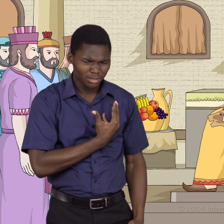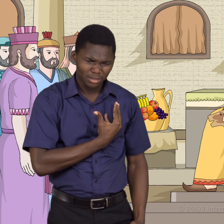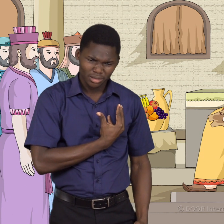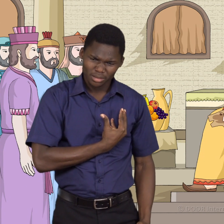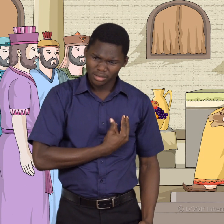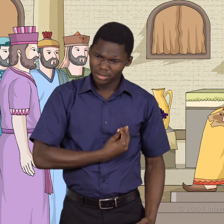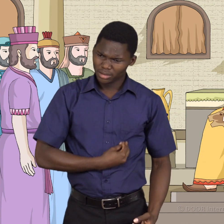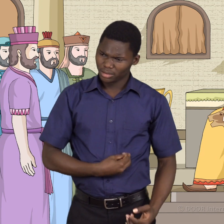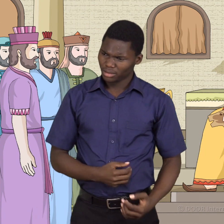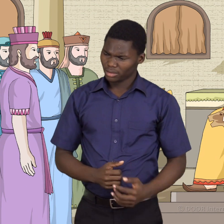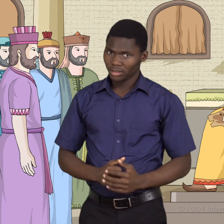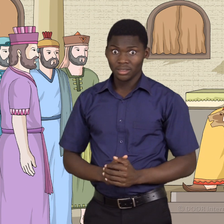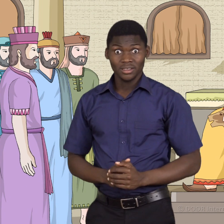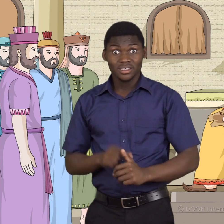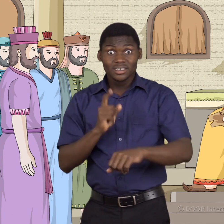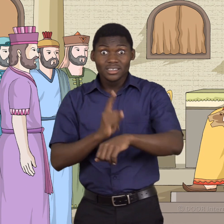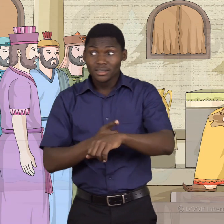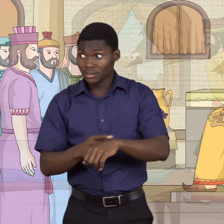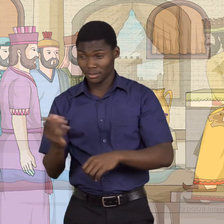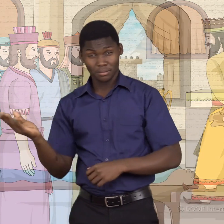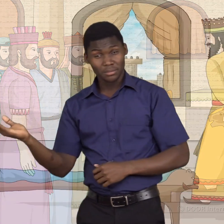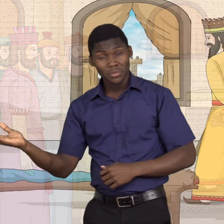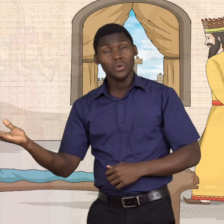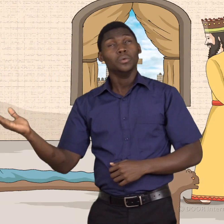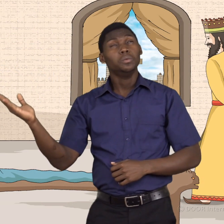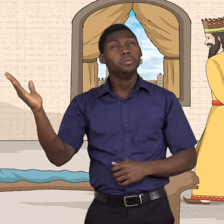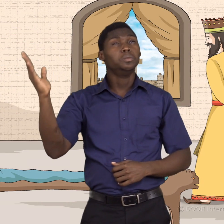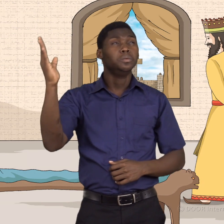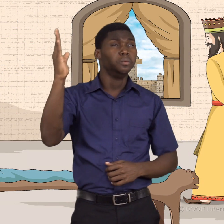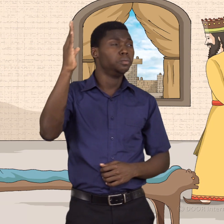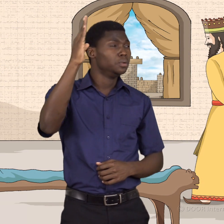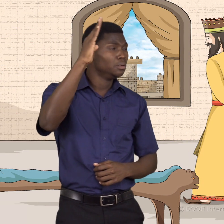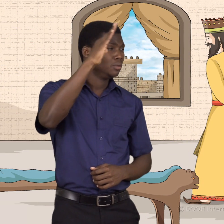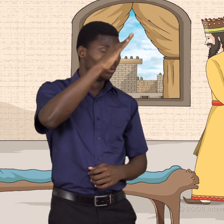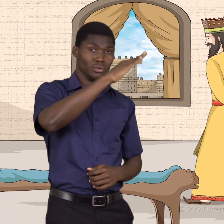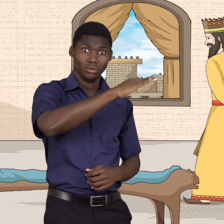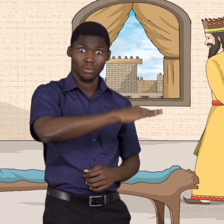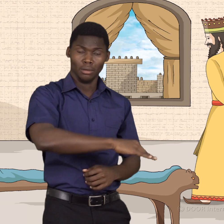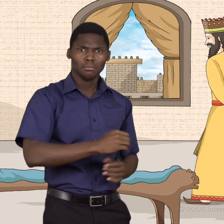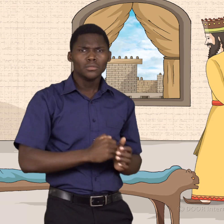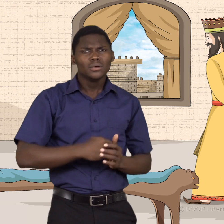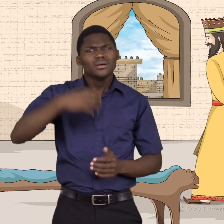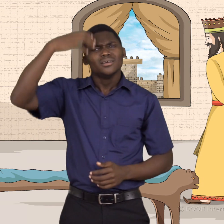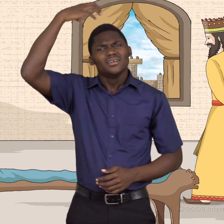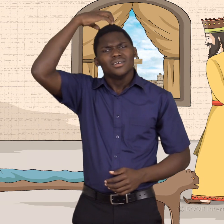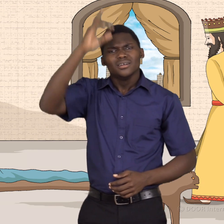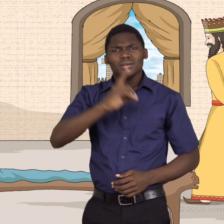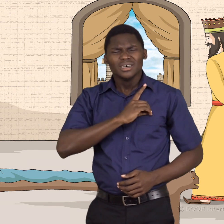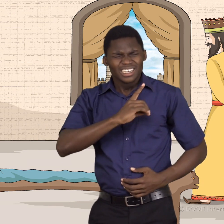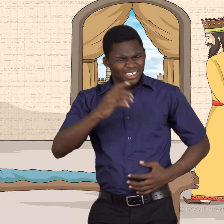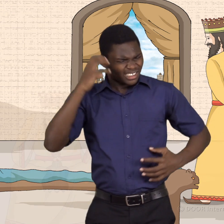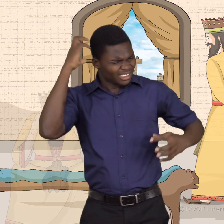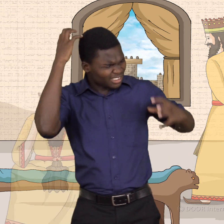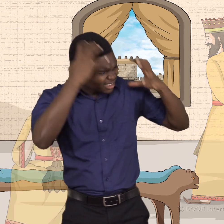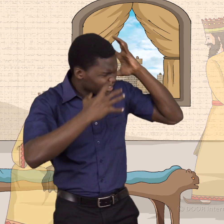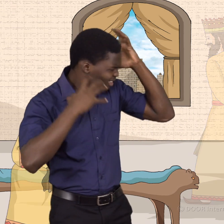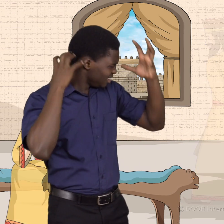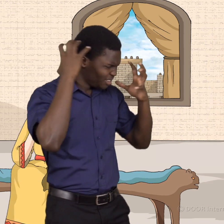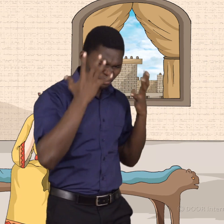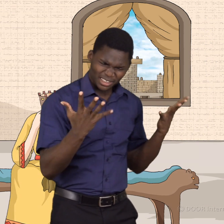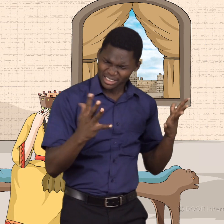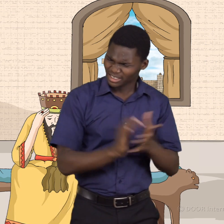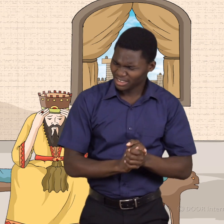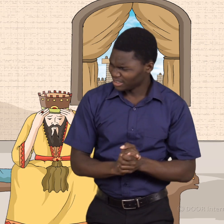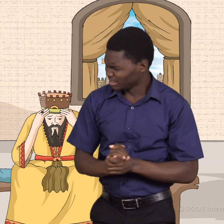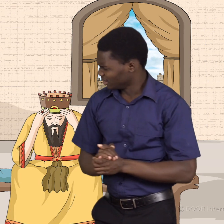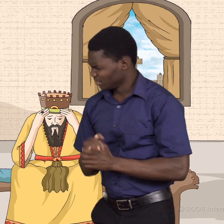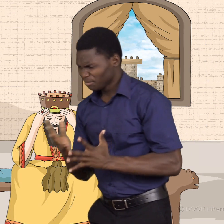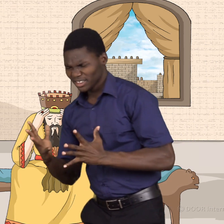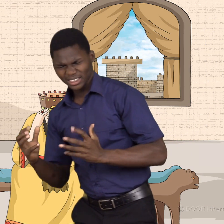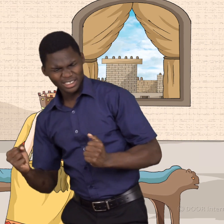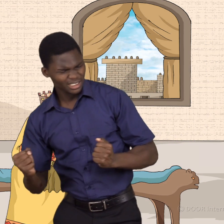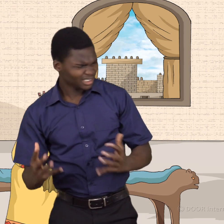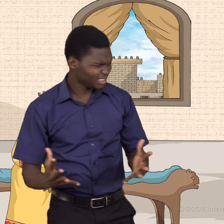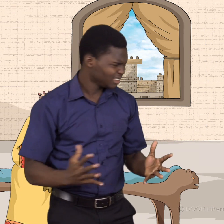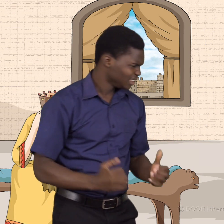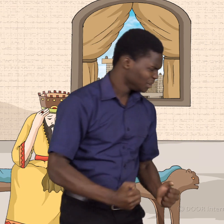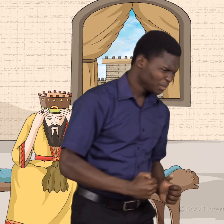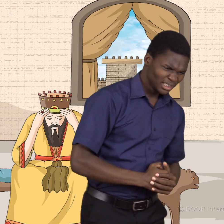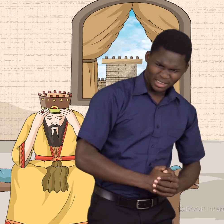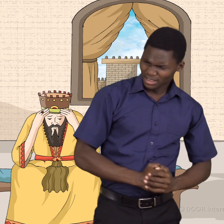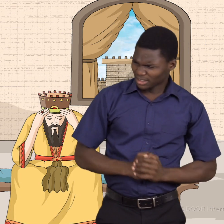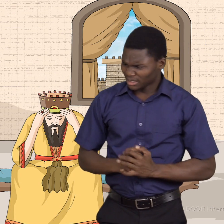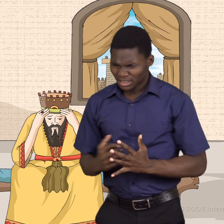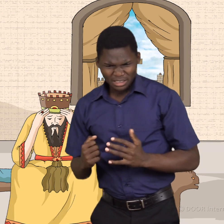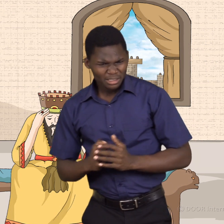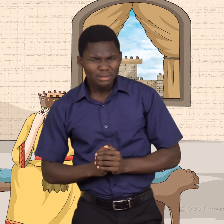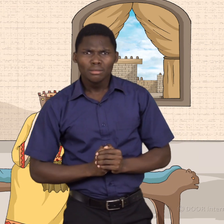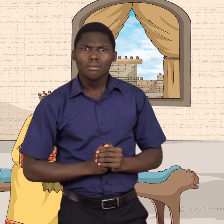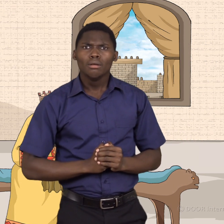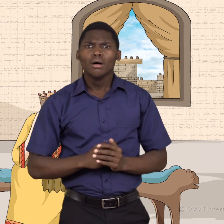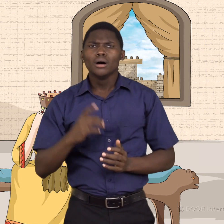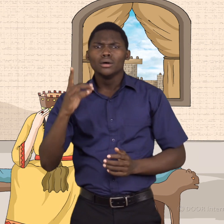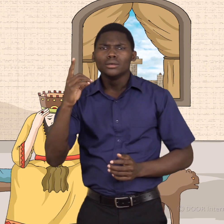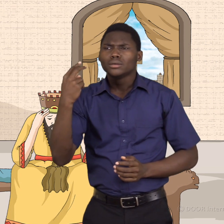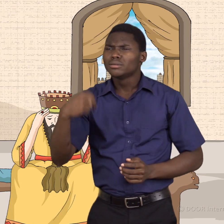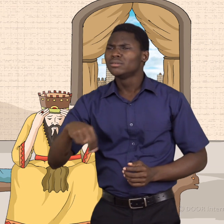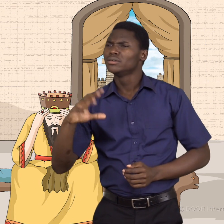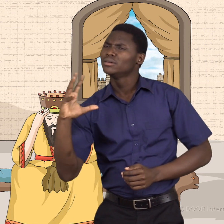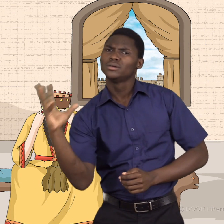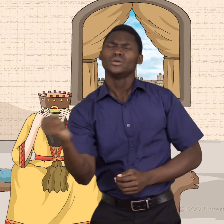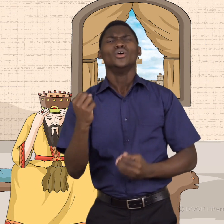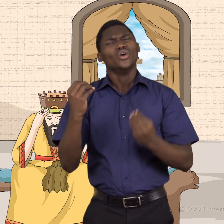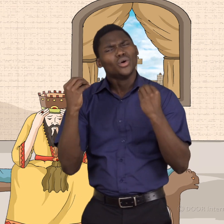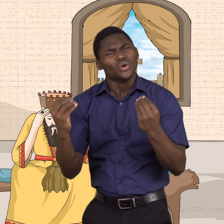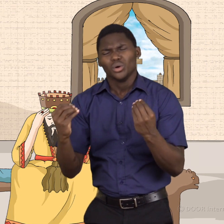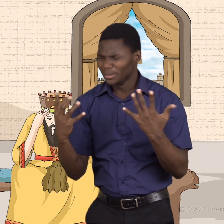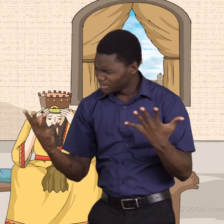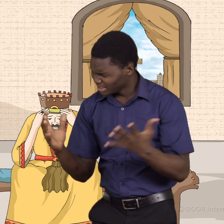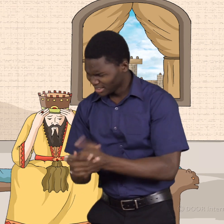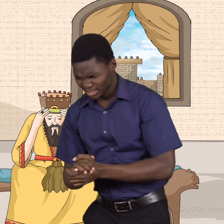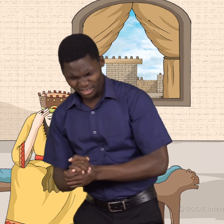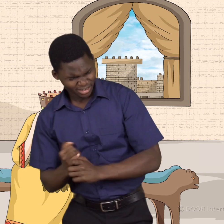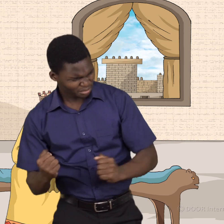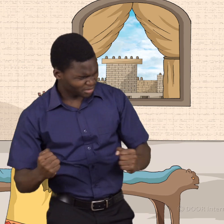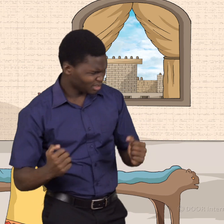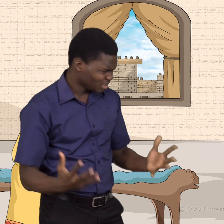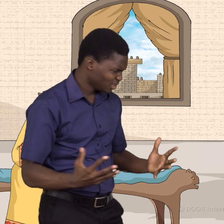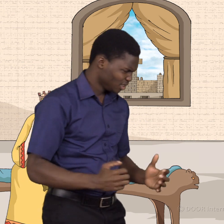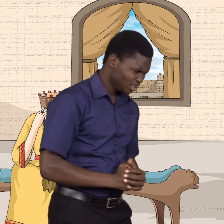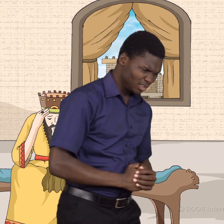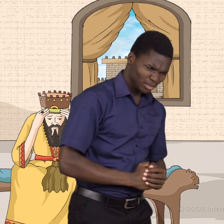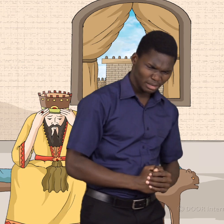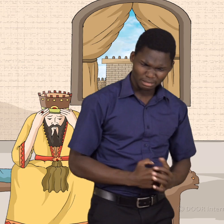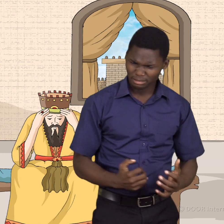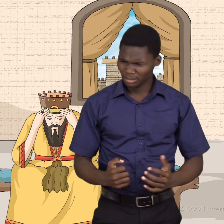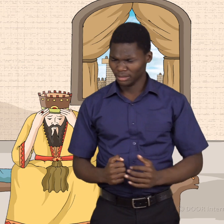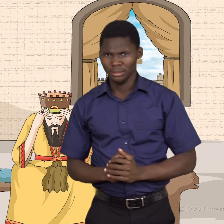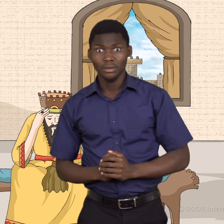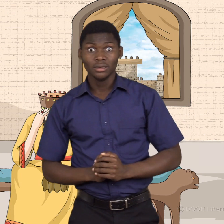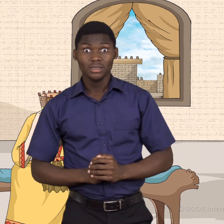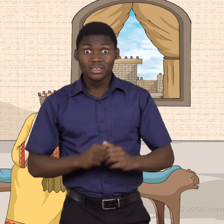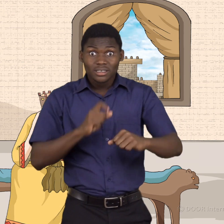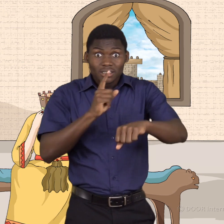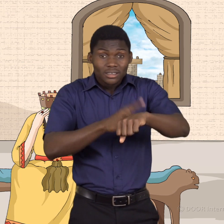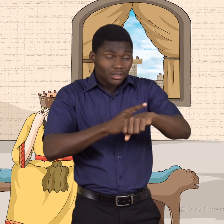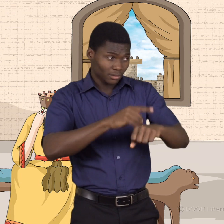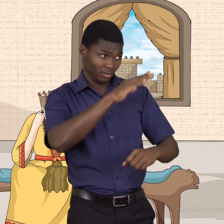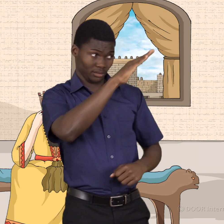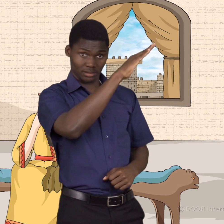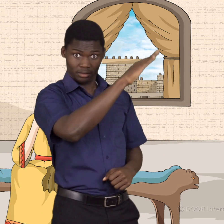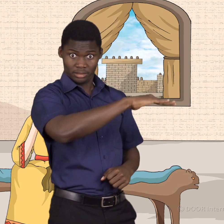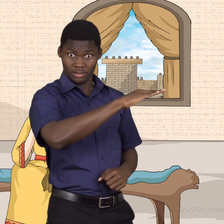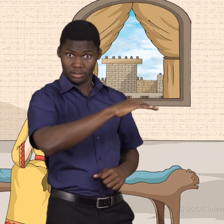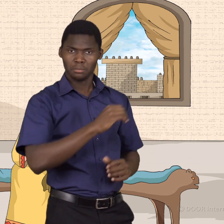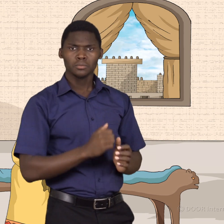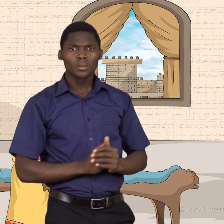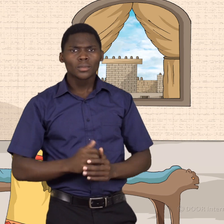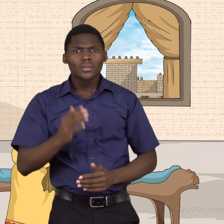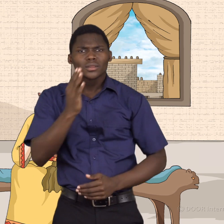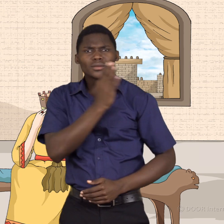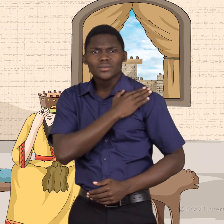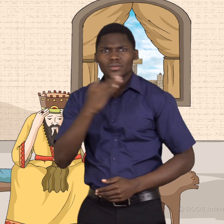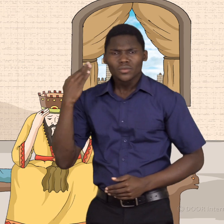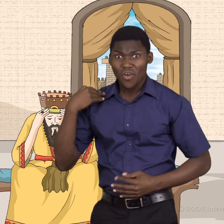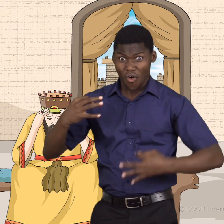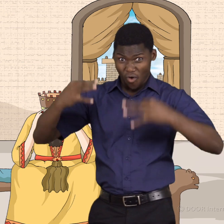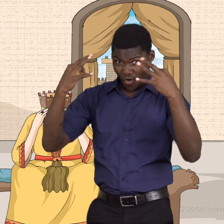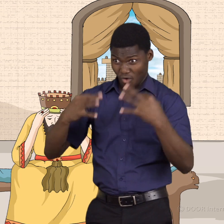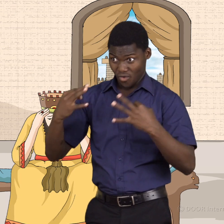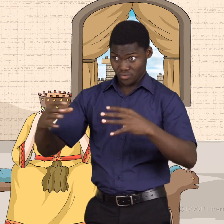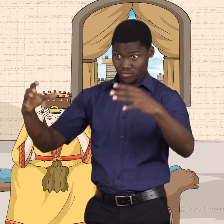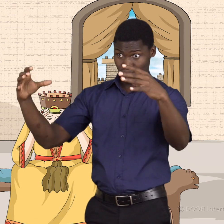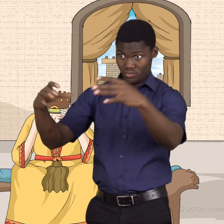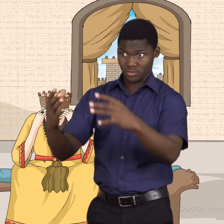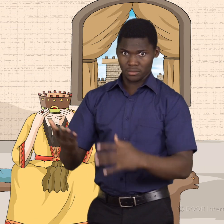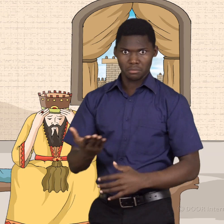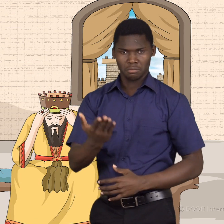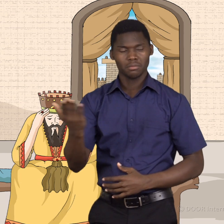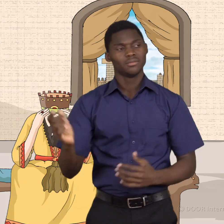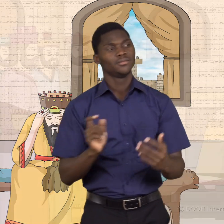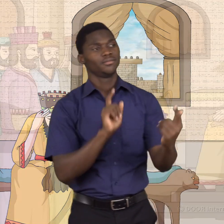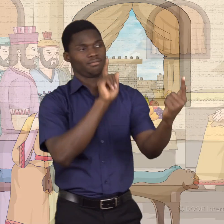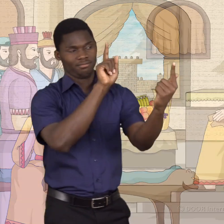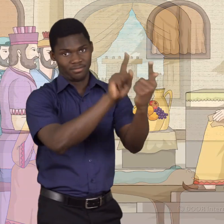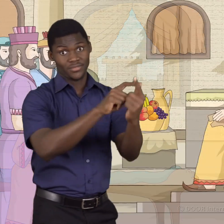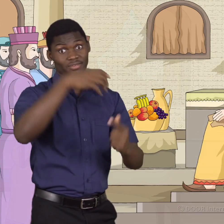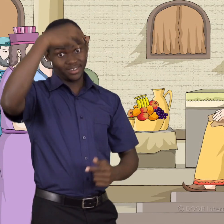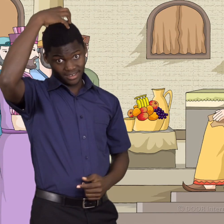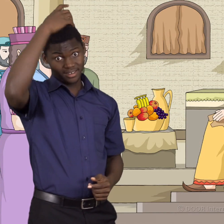As soon as the king heard this, he was deeply distressed and set his mind on delivering Daniel, and he labored until sundown to rescue him.